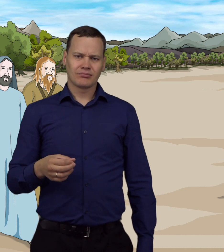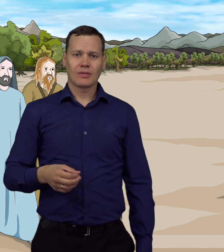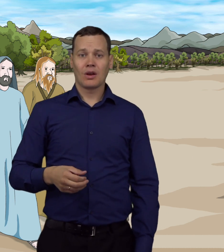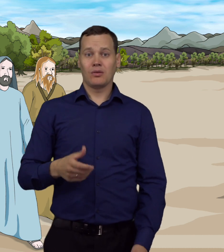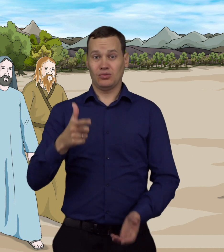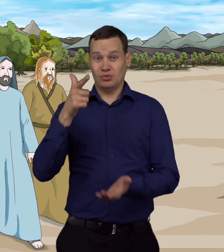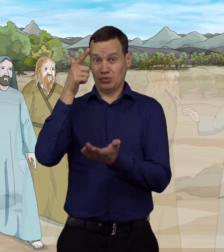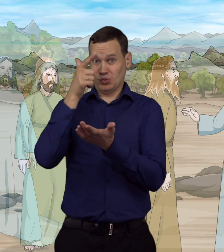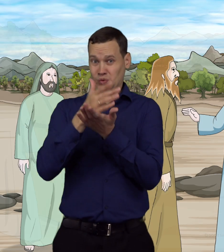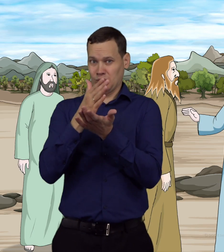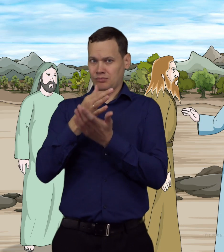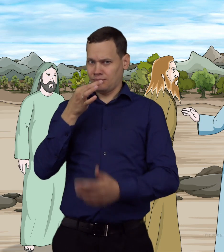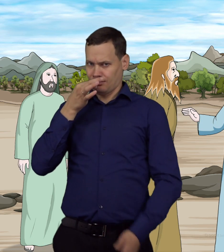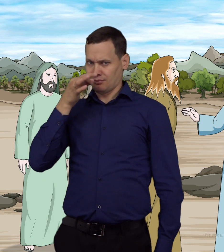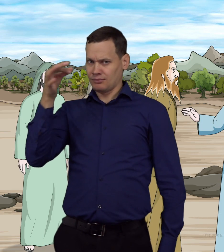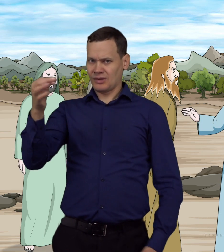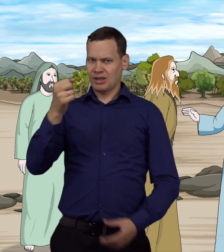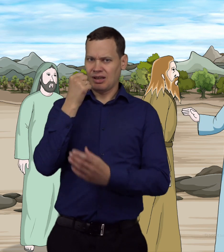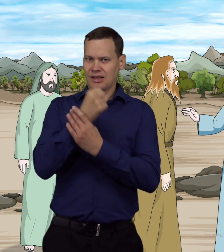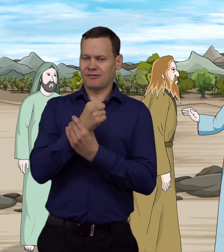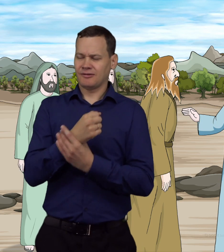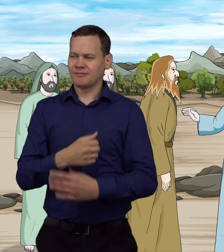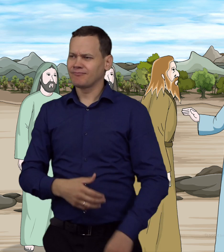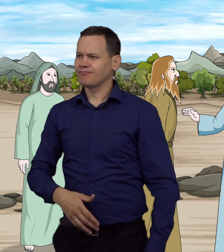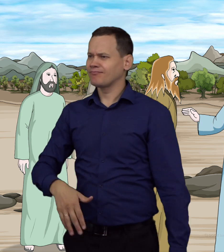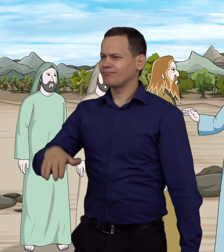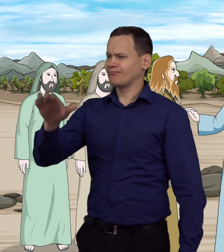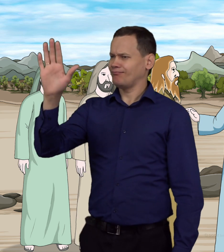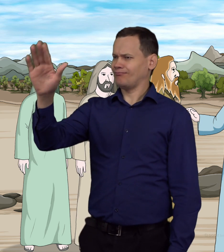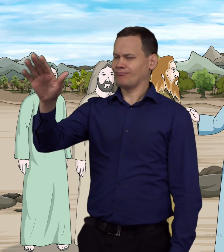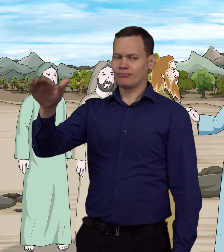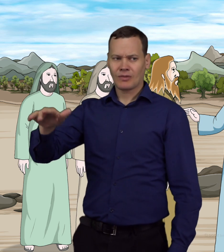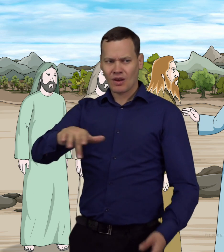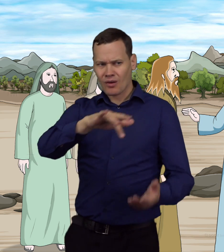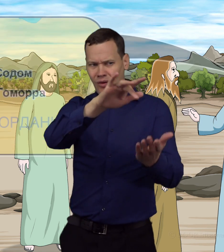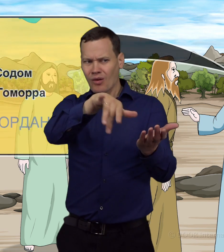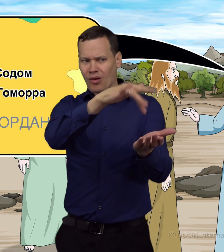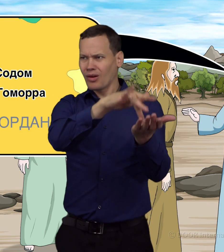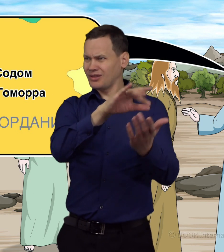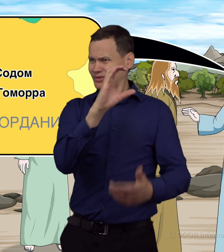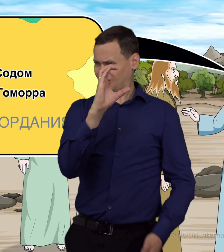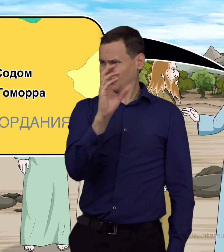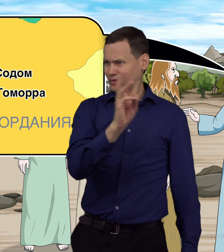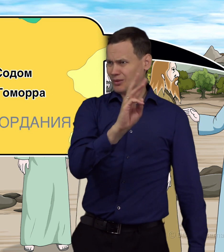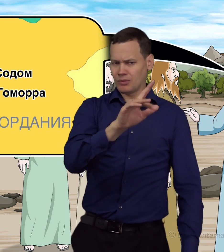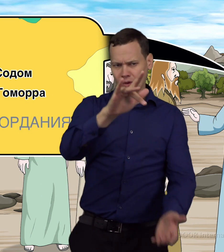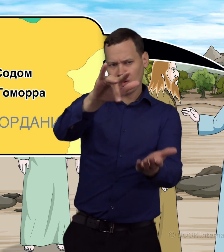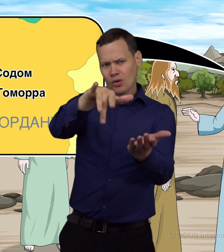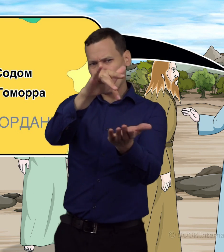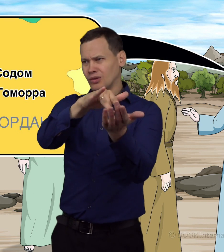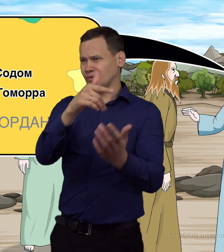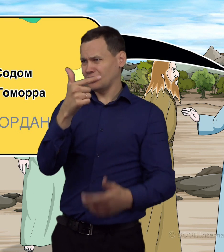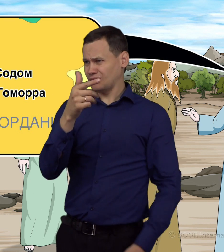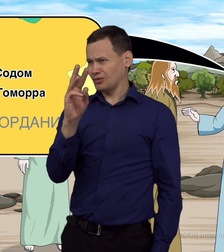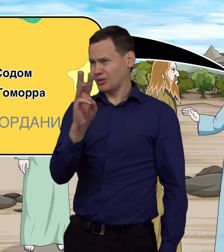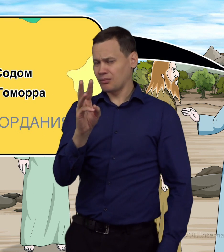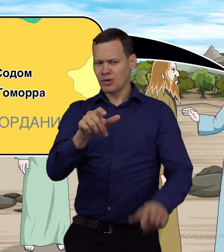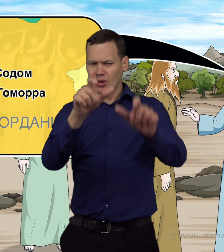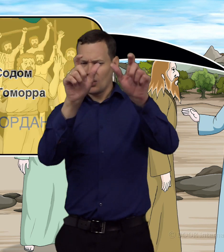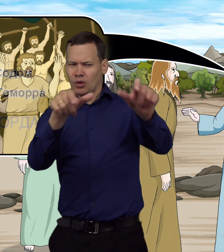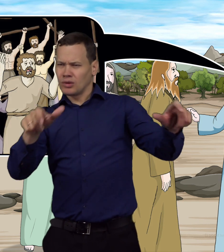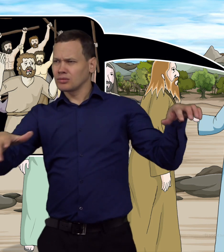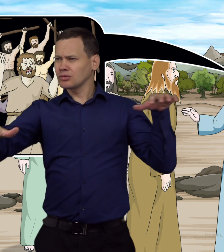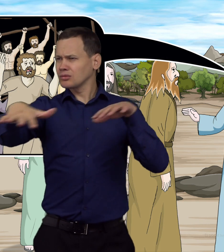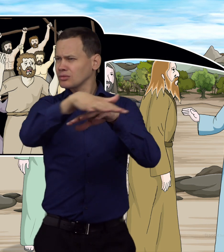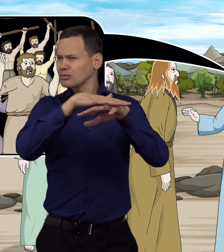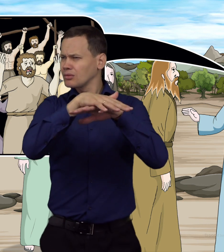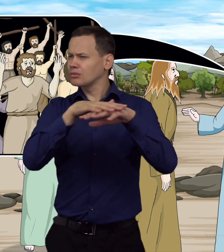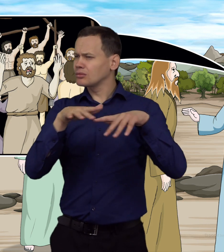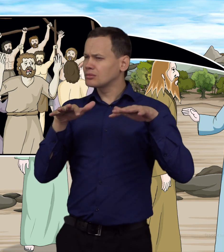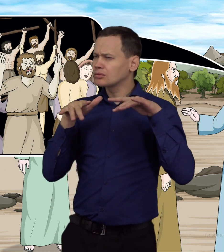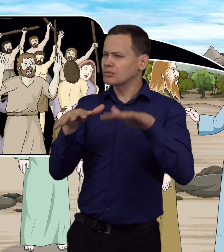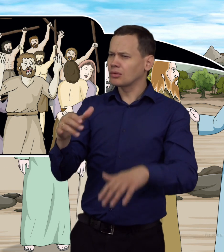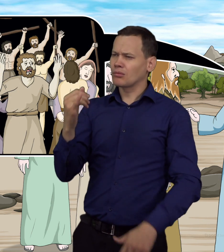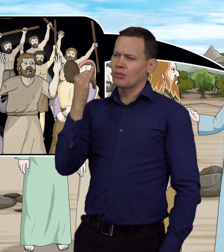Then the LORD said, “The outcry against Sodom and Gomorrah is great.